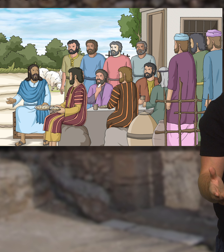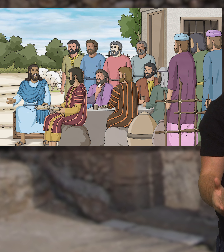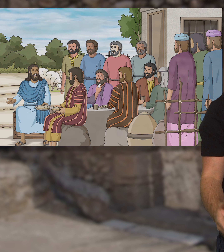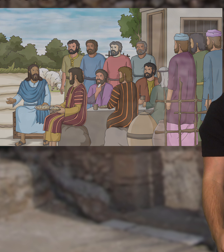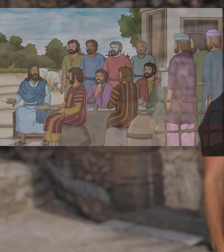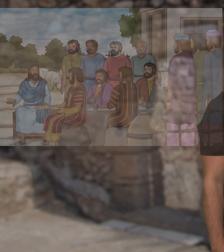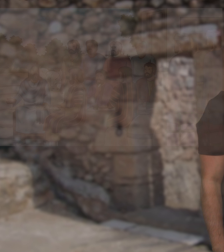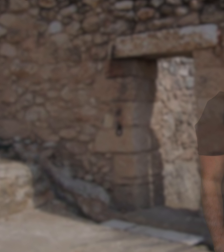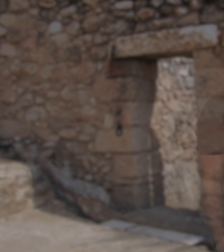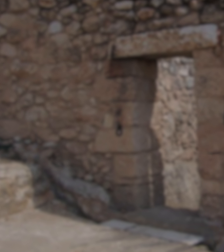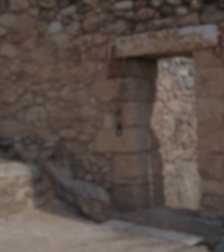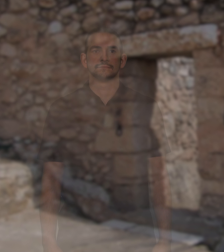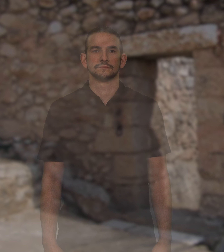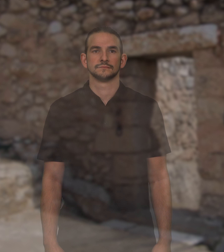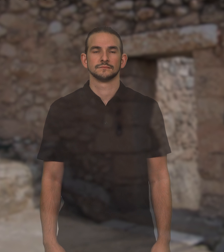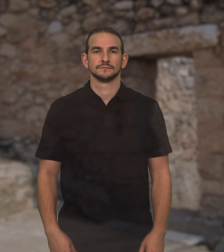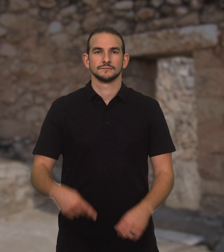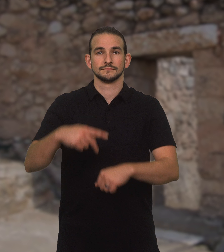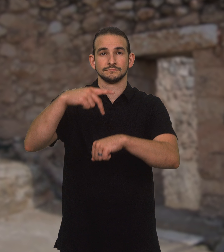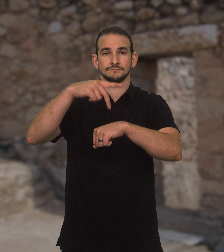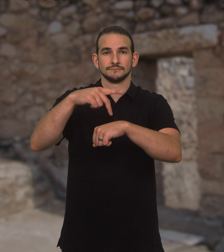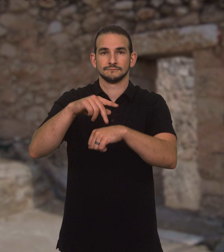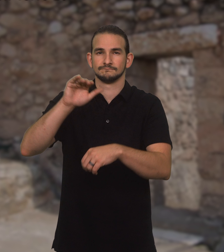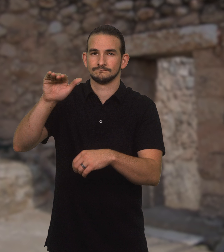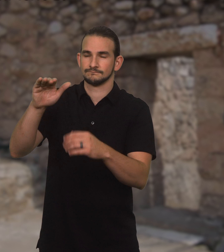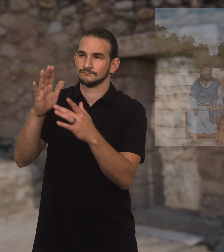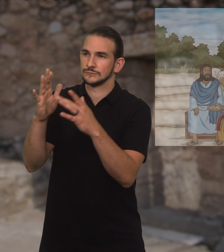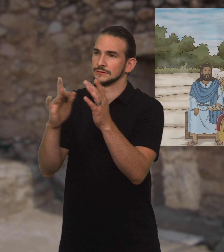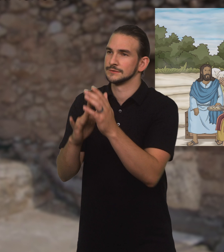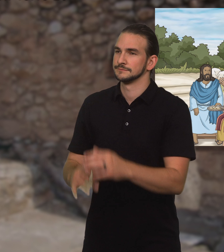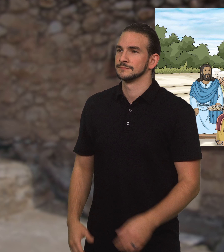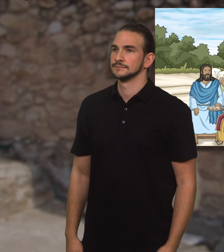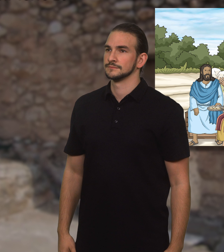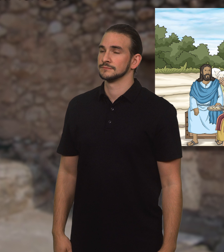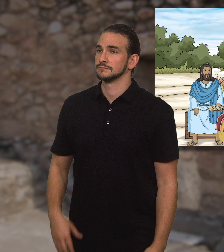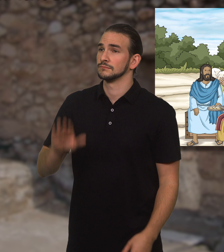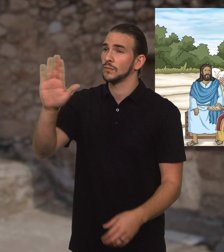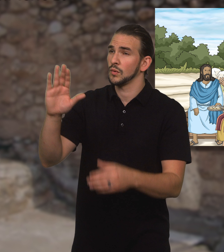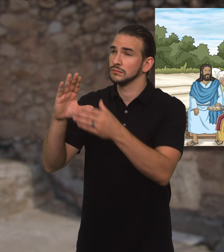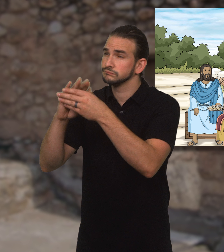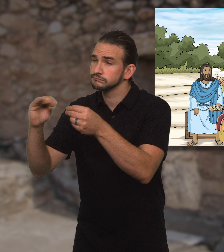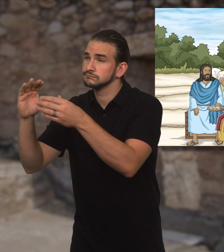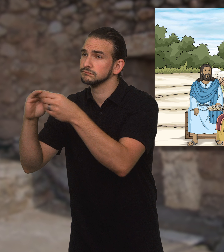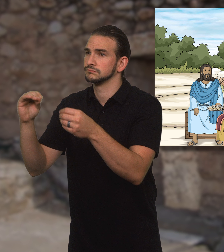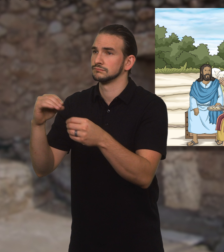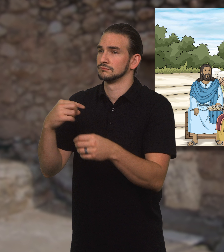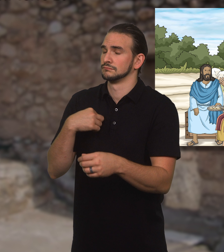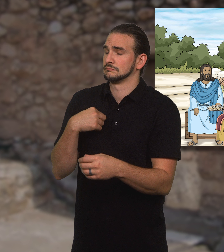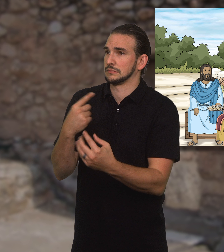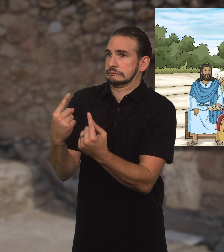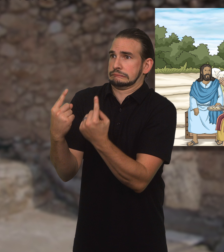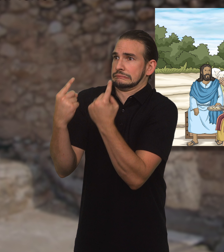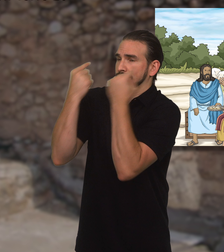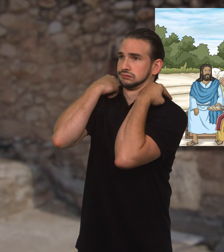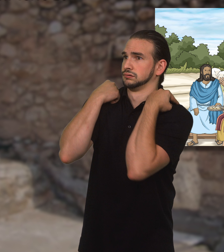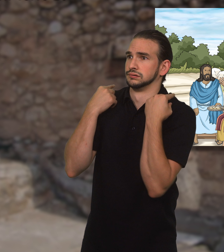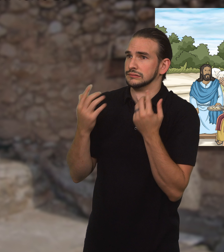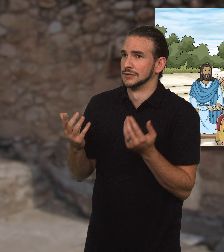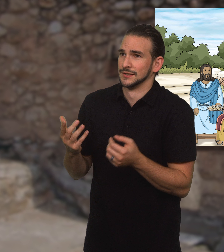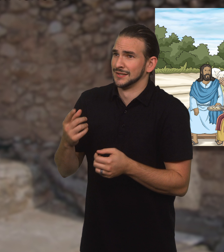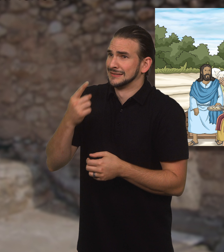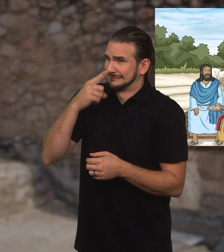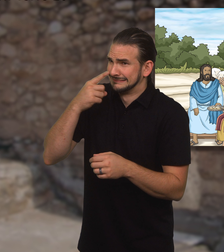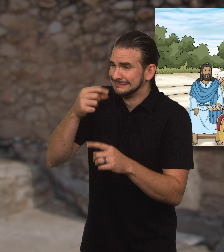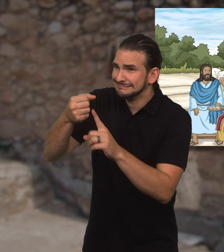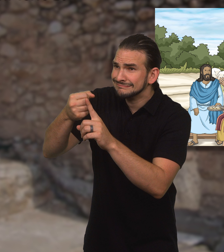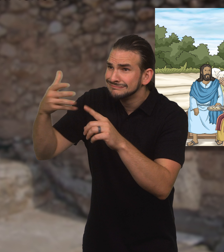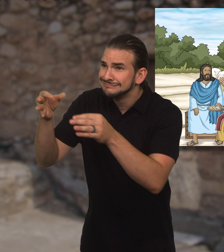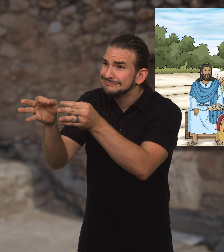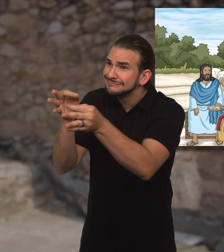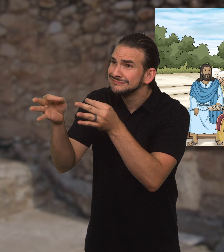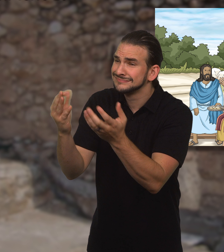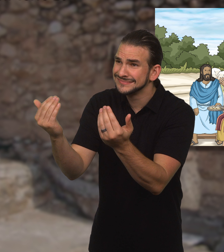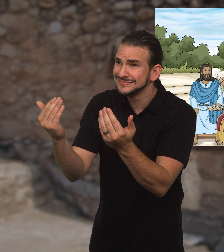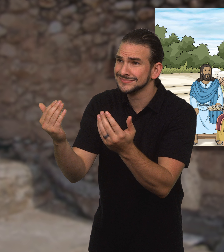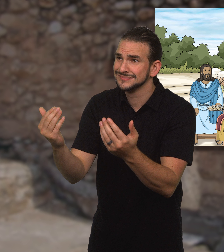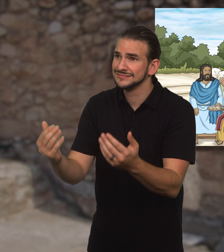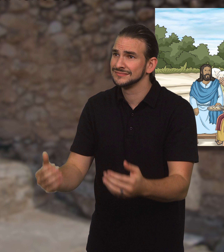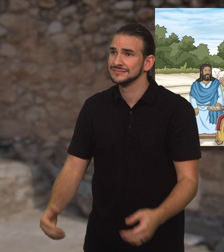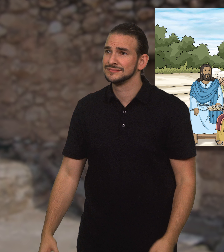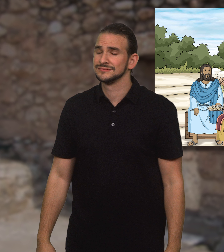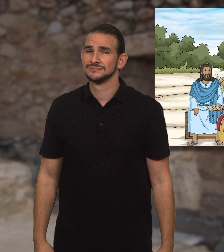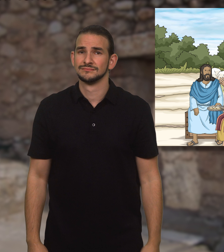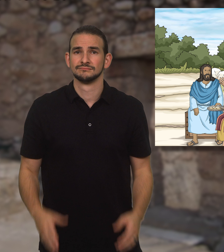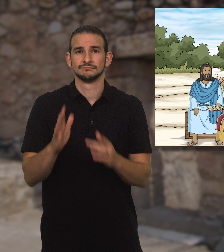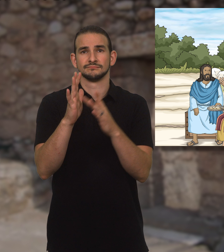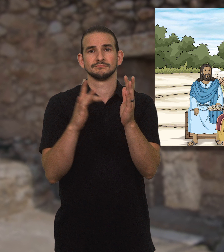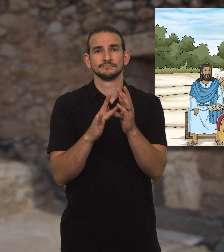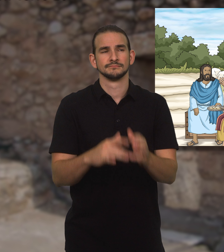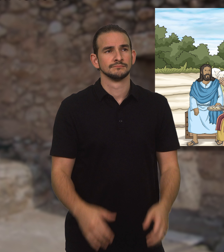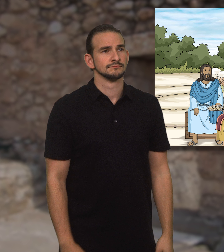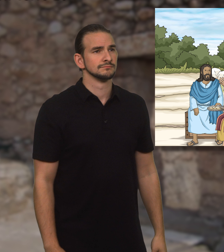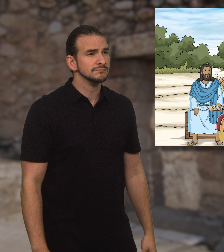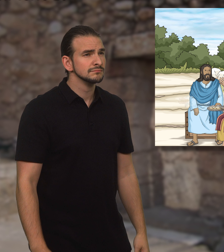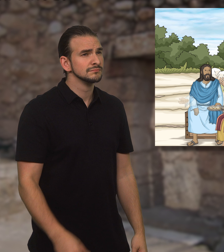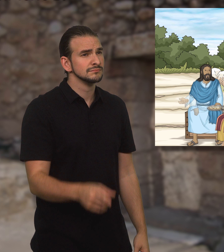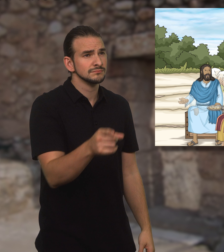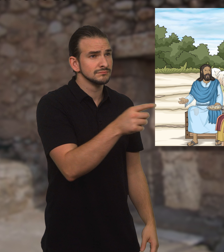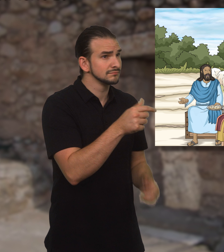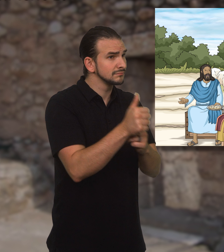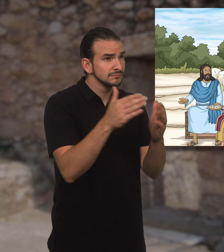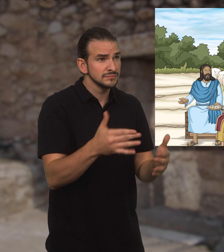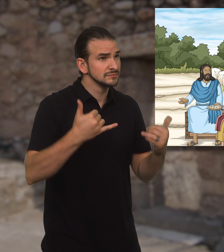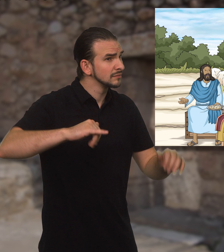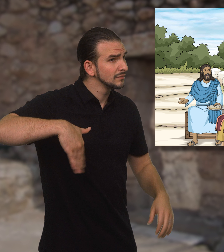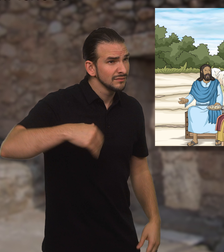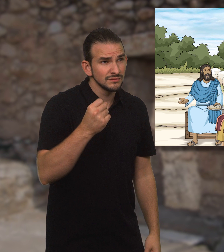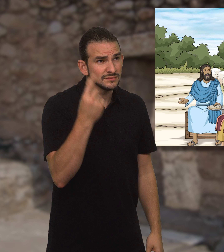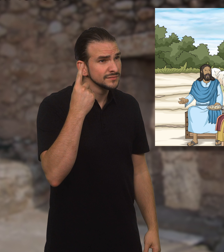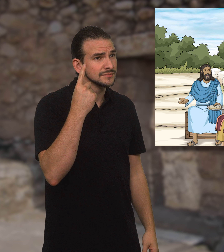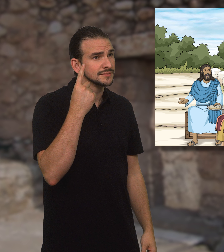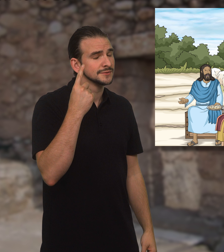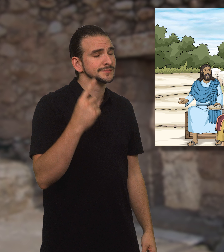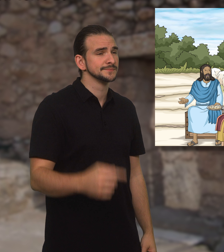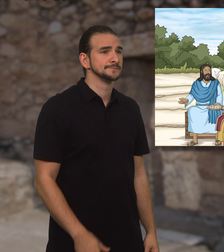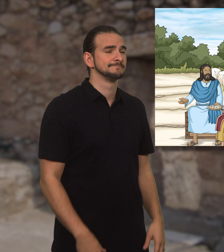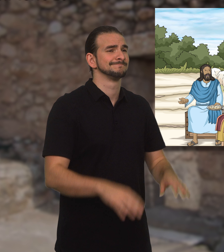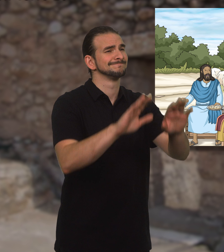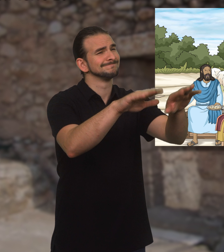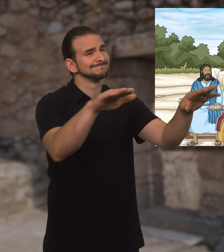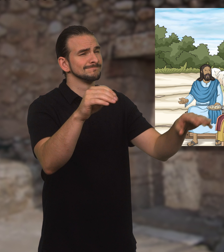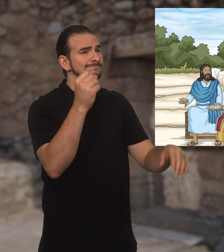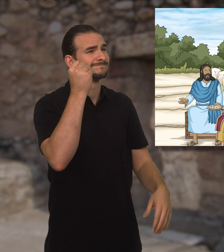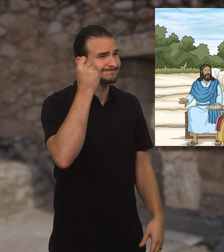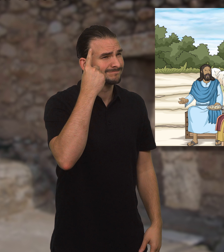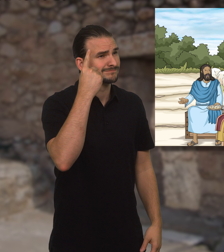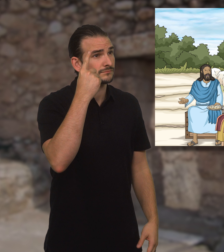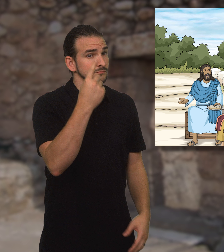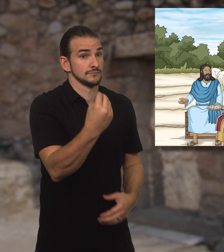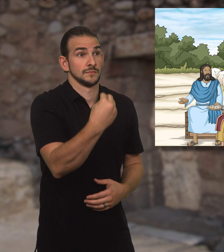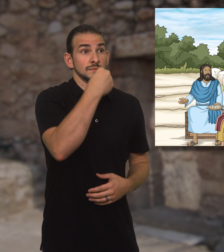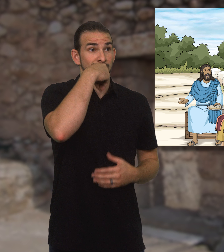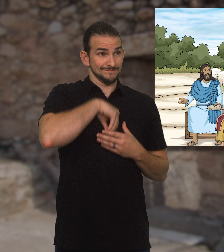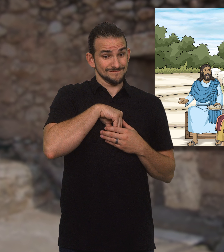Peter said to Him, “Explain this parable to us.” “Do you still not understand?” Jesus asked.